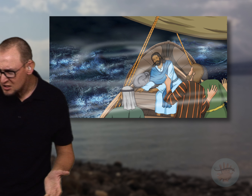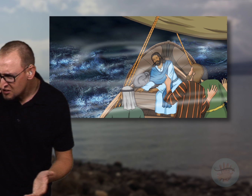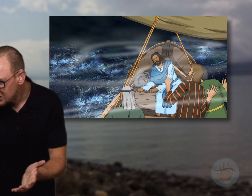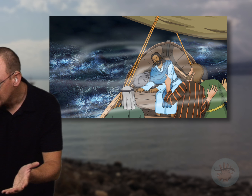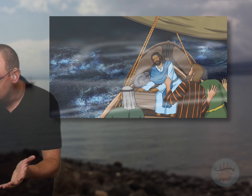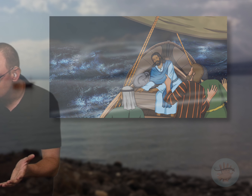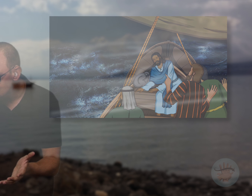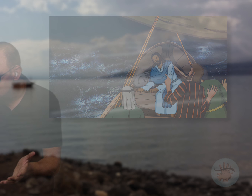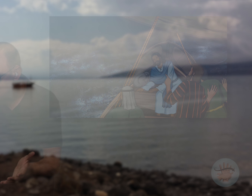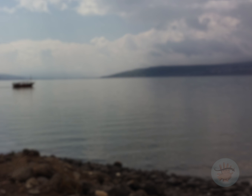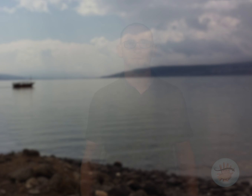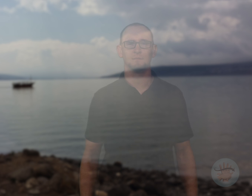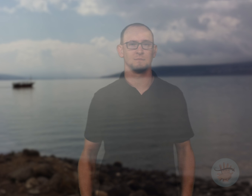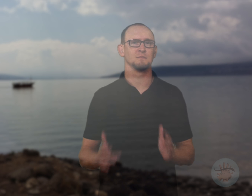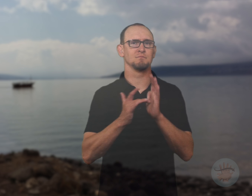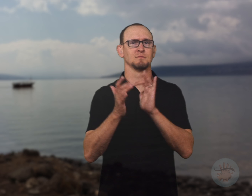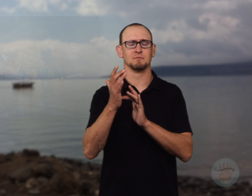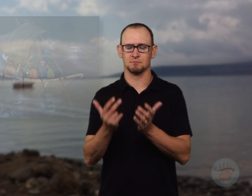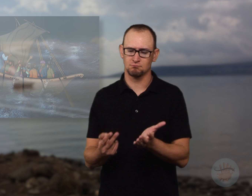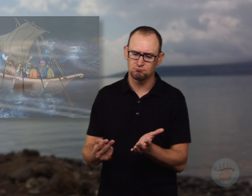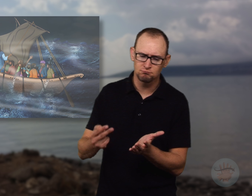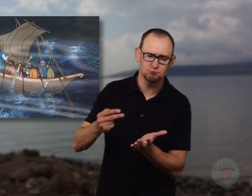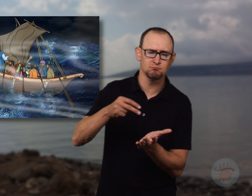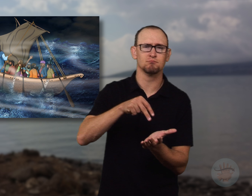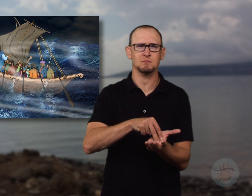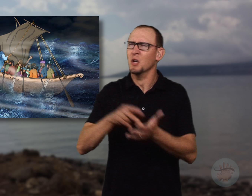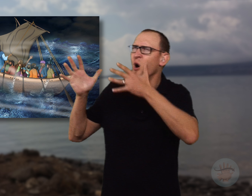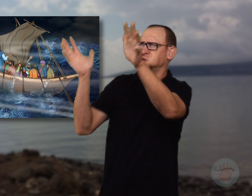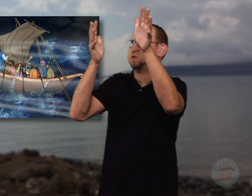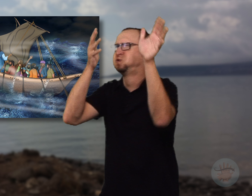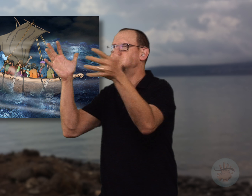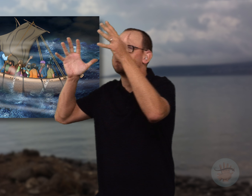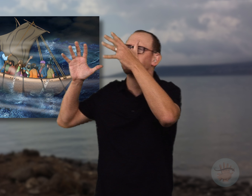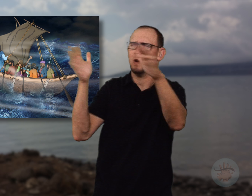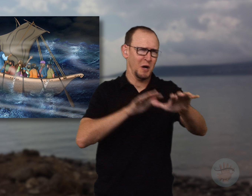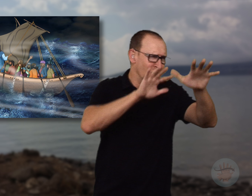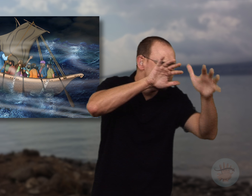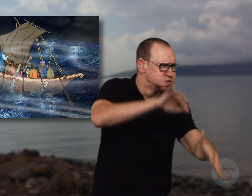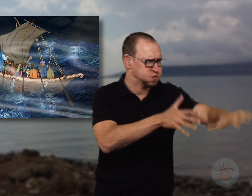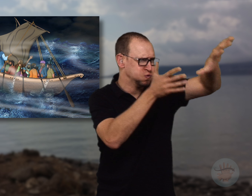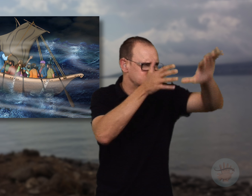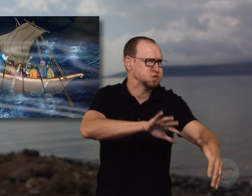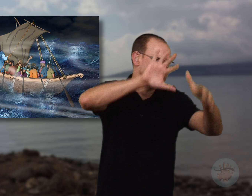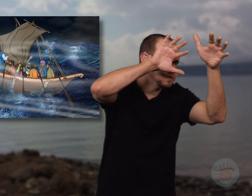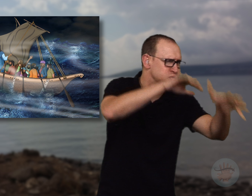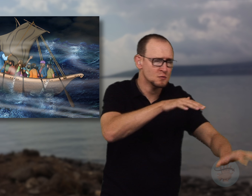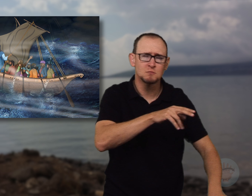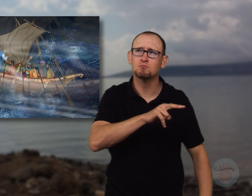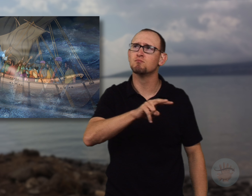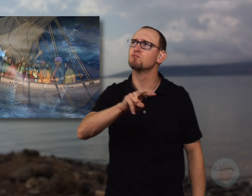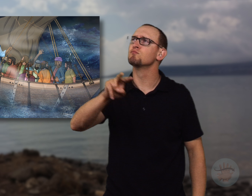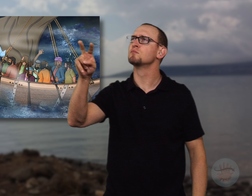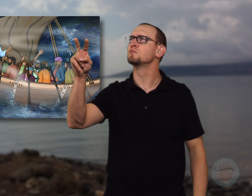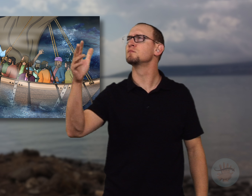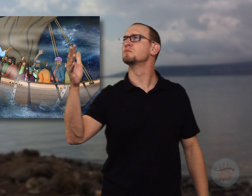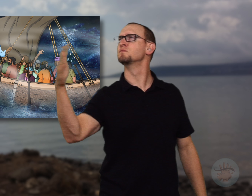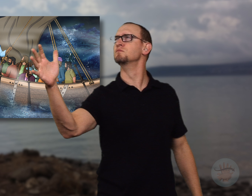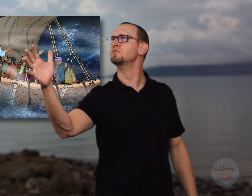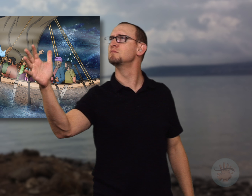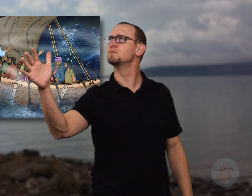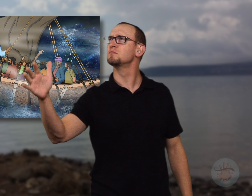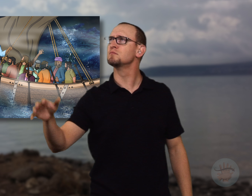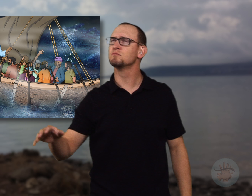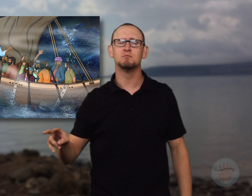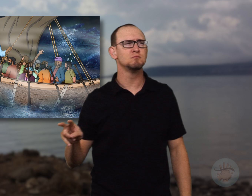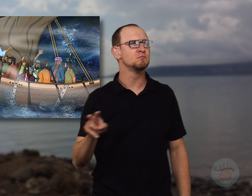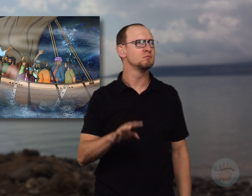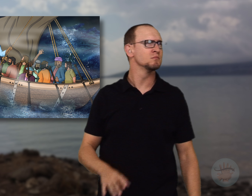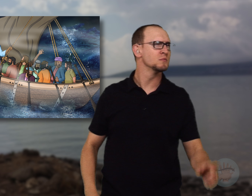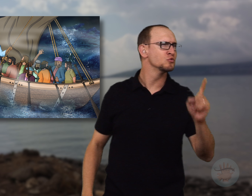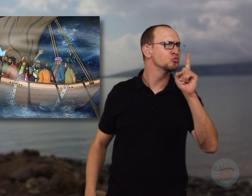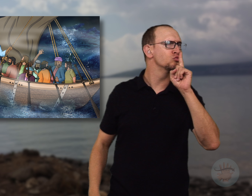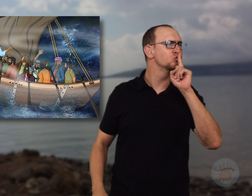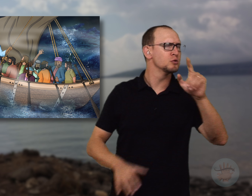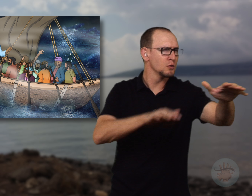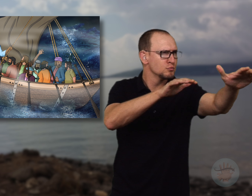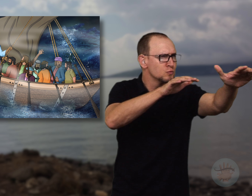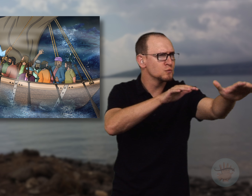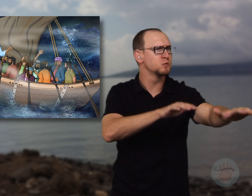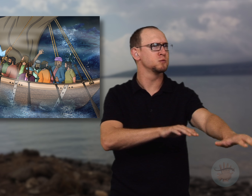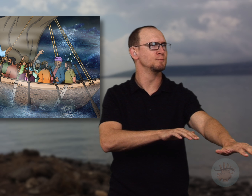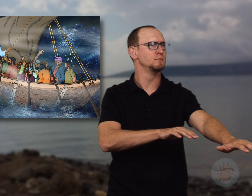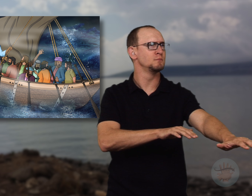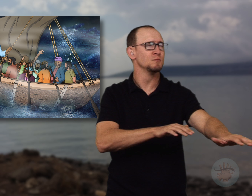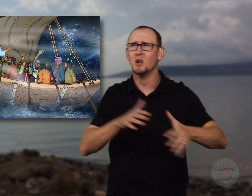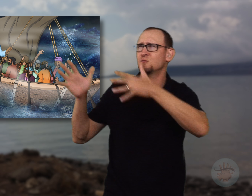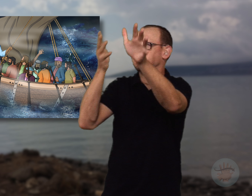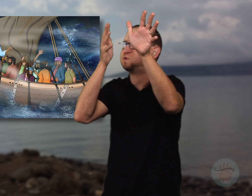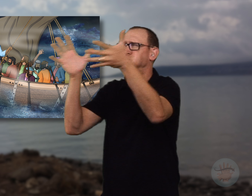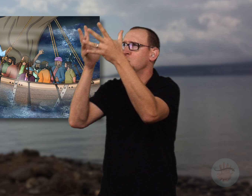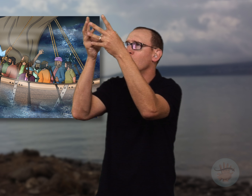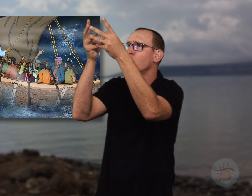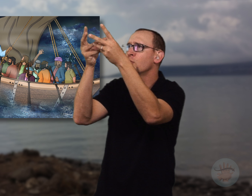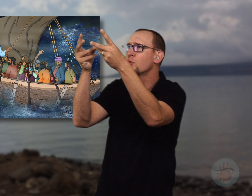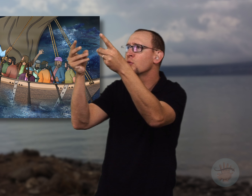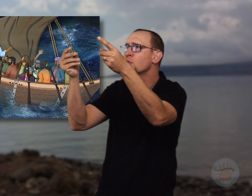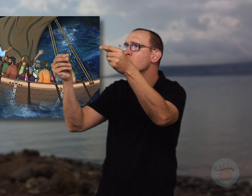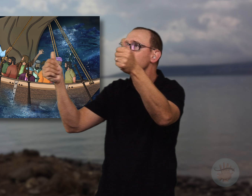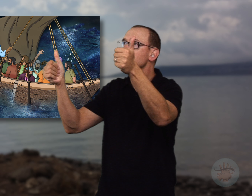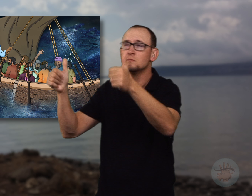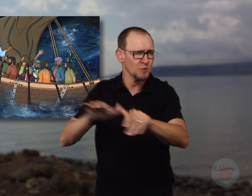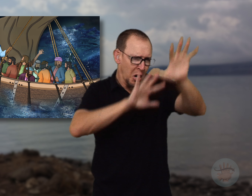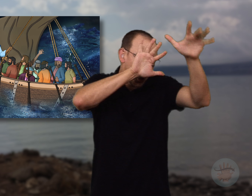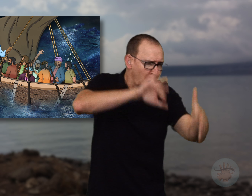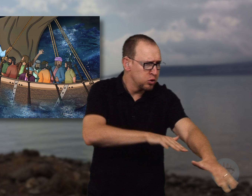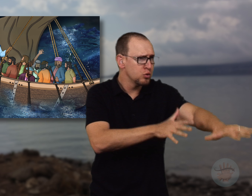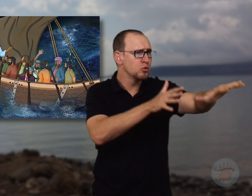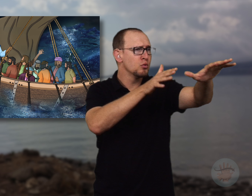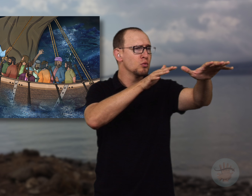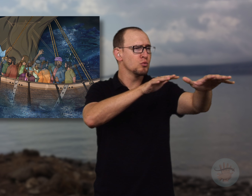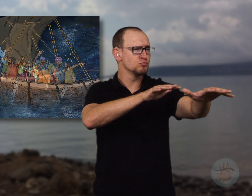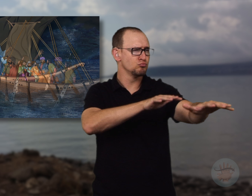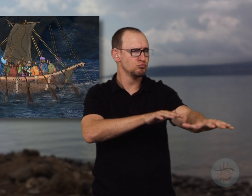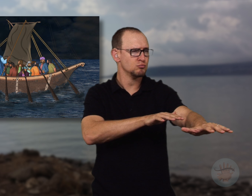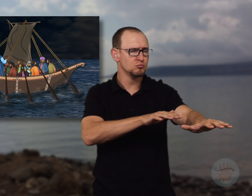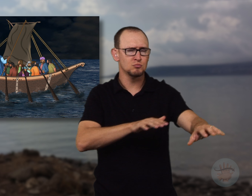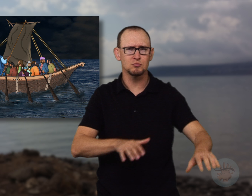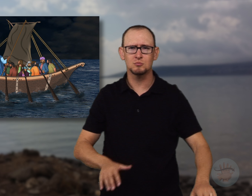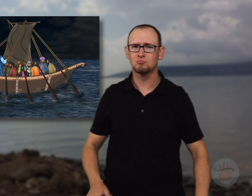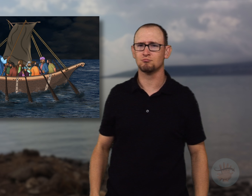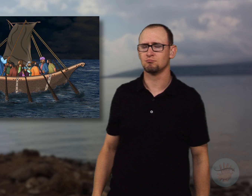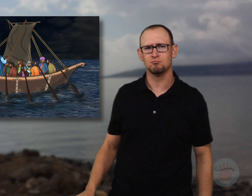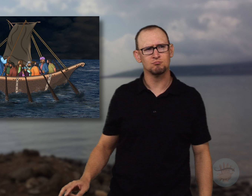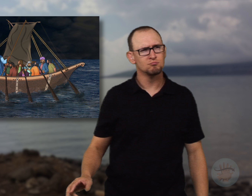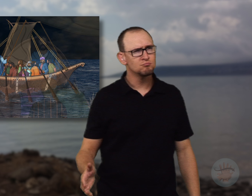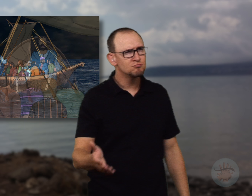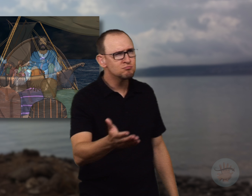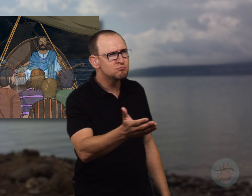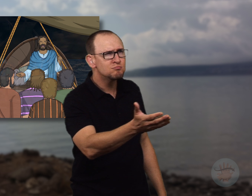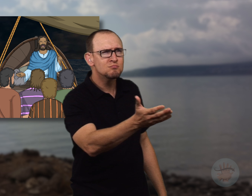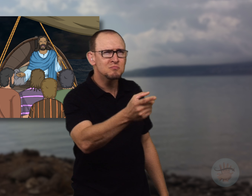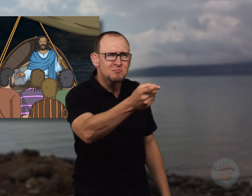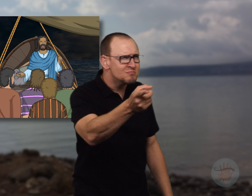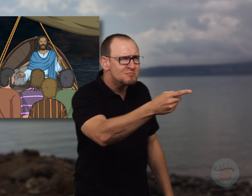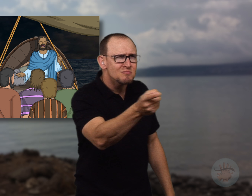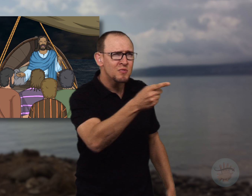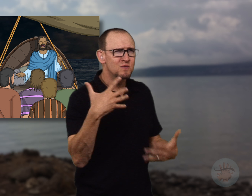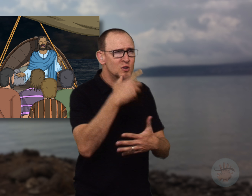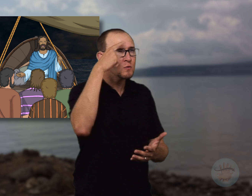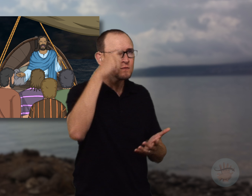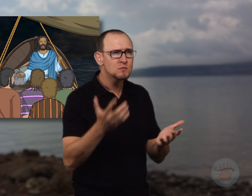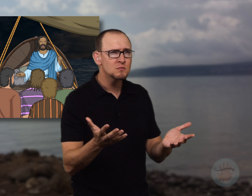Then Jesus got up and rebuked the wind and the sea. “Silence!” He commanded. “Be still!” And the wind died down, and it was perfectly calm.